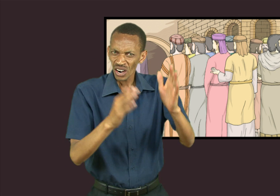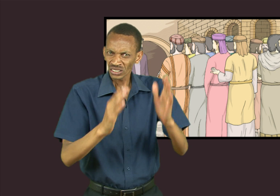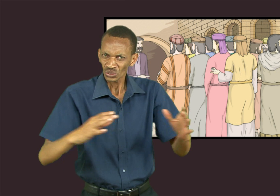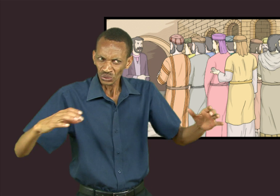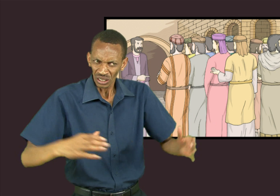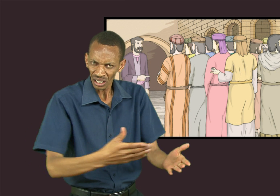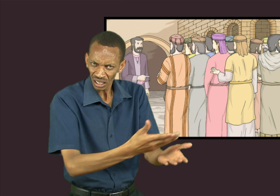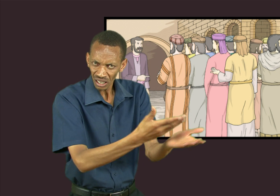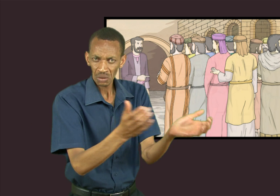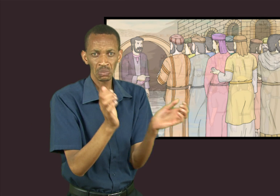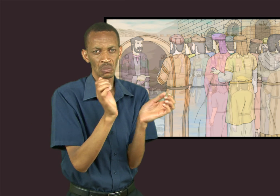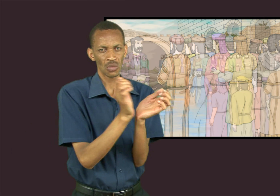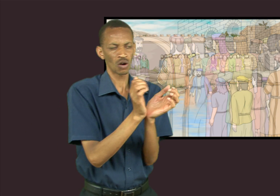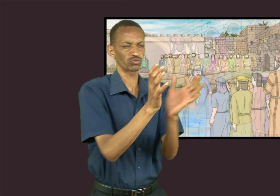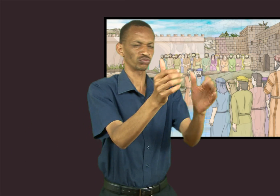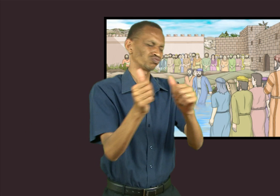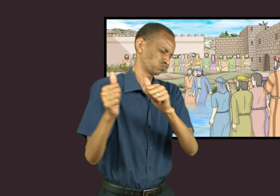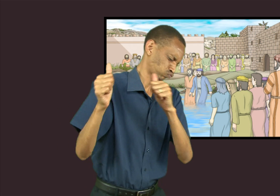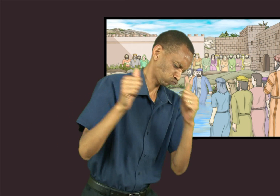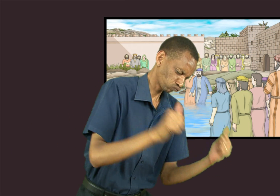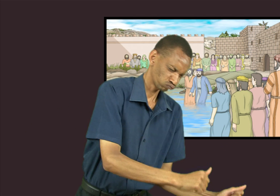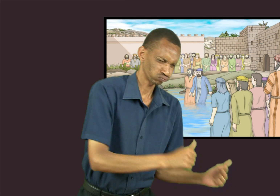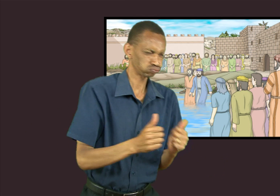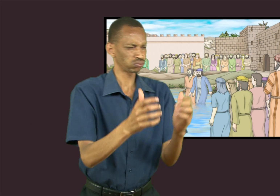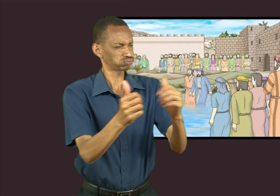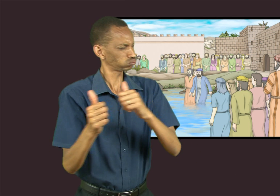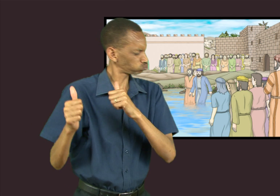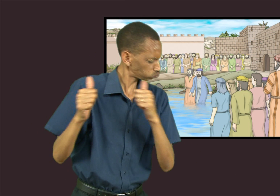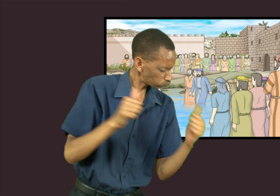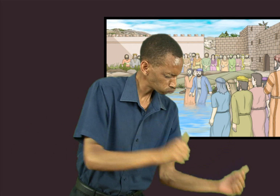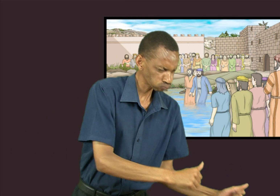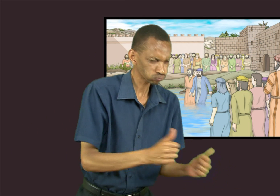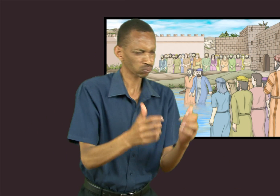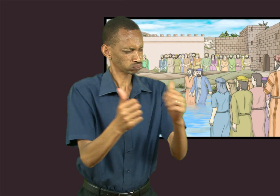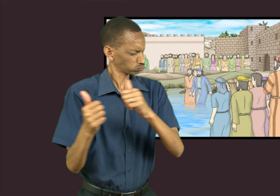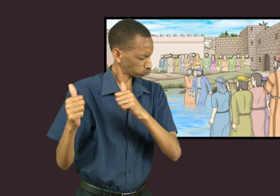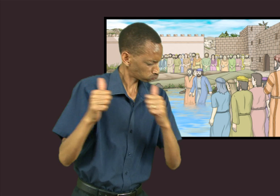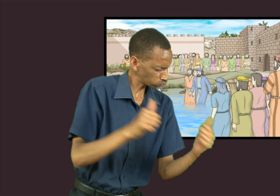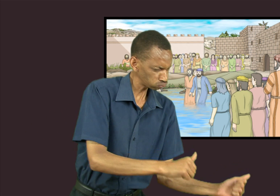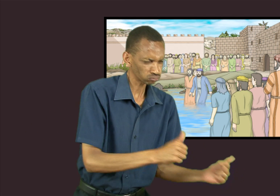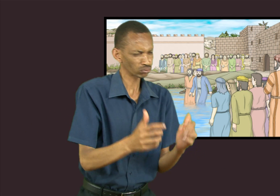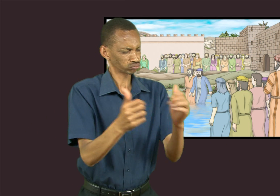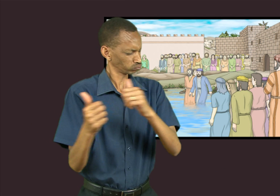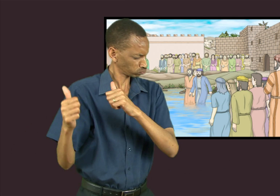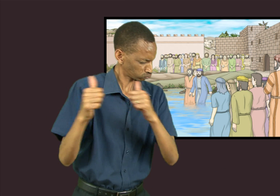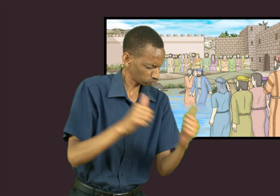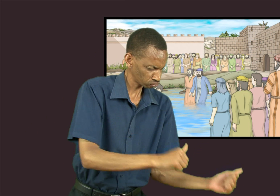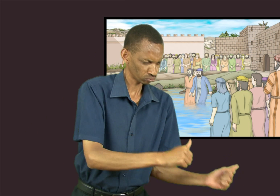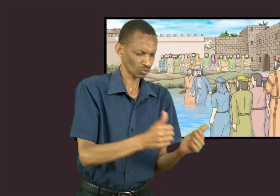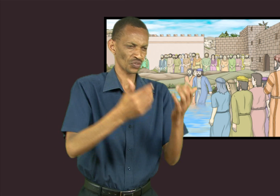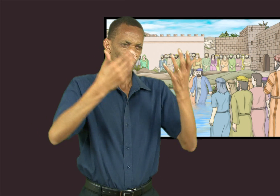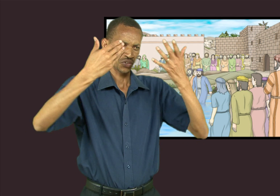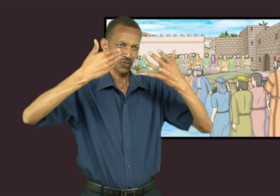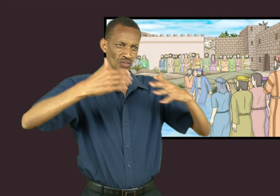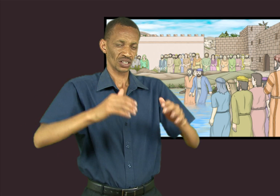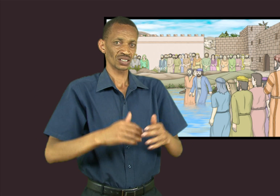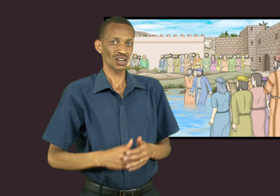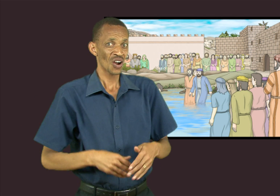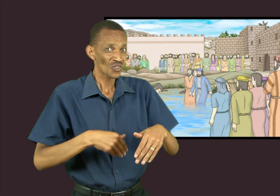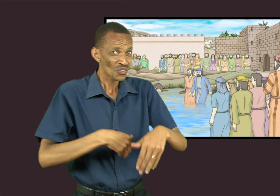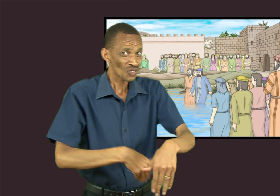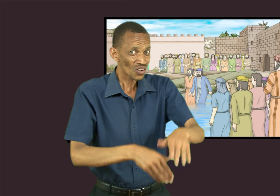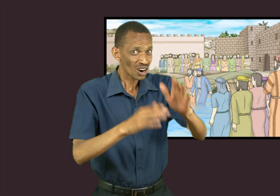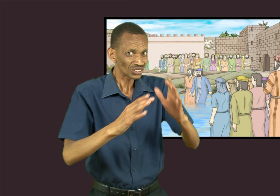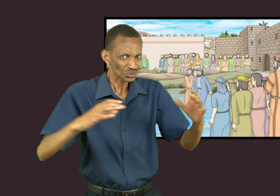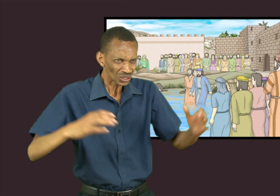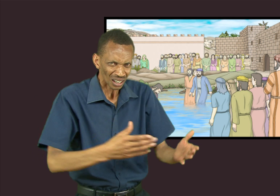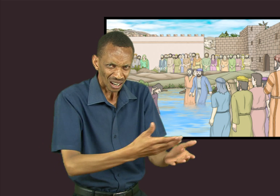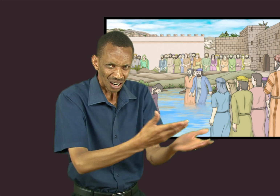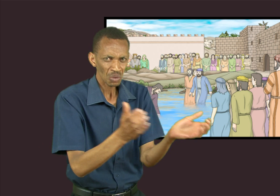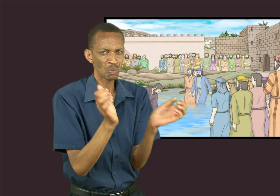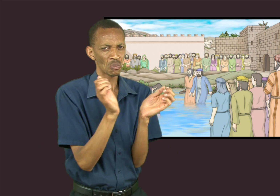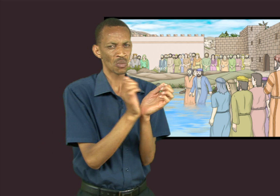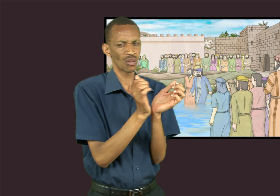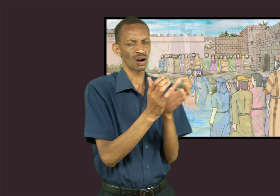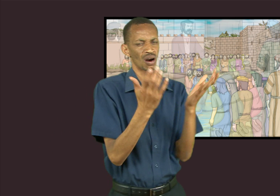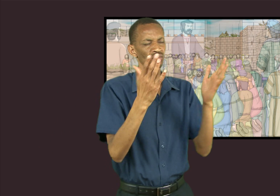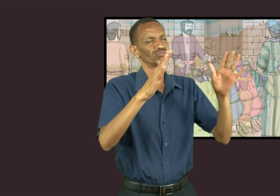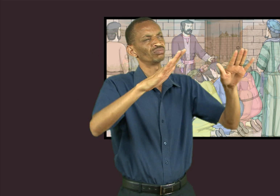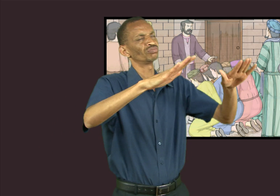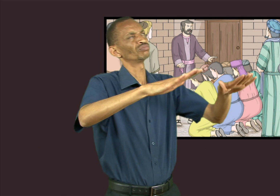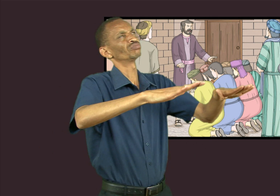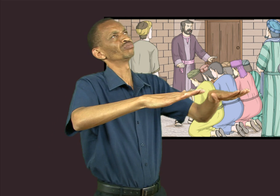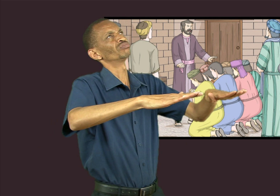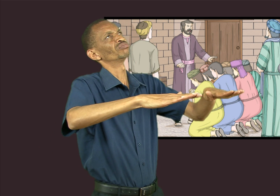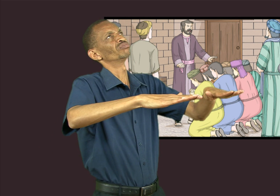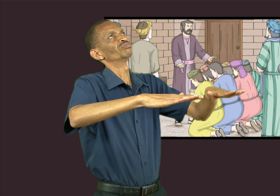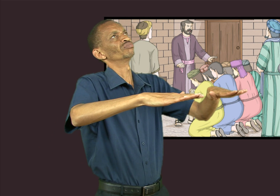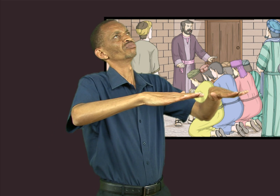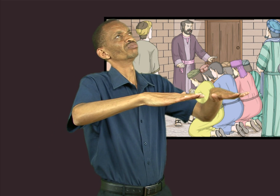On hearing this, they were baptized into the name of the Lord Jesus.